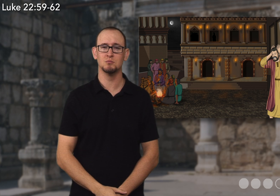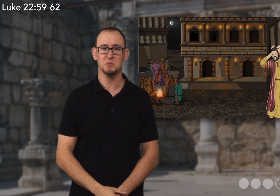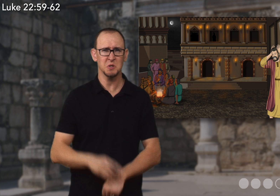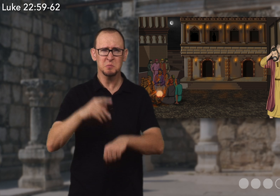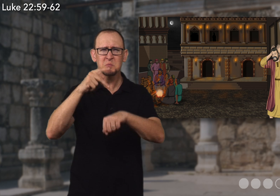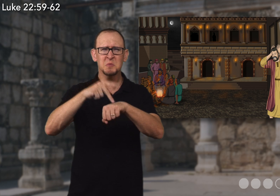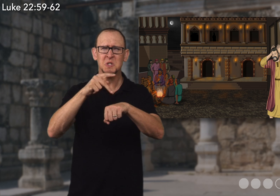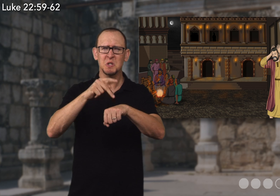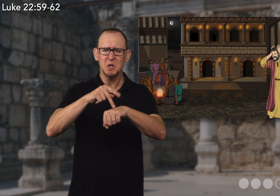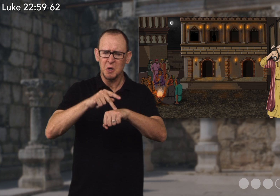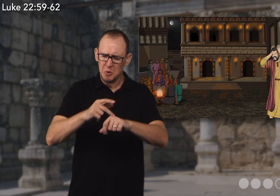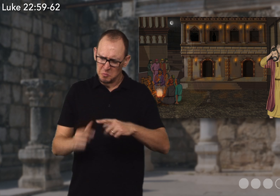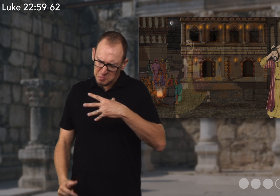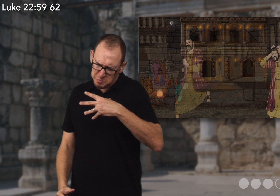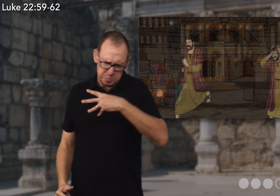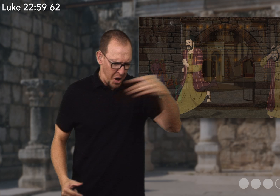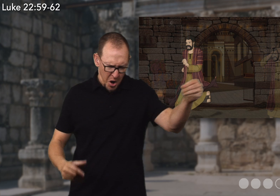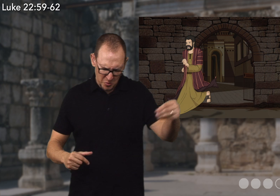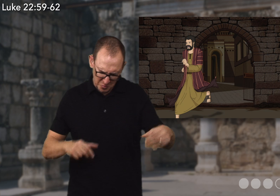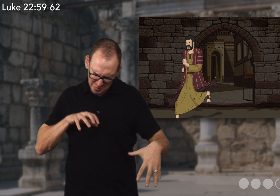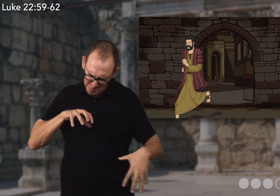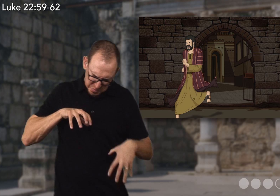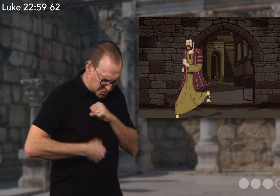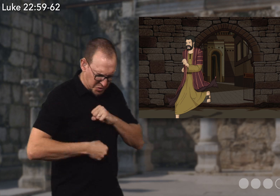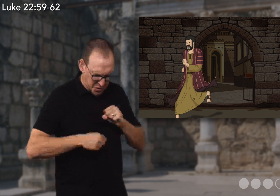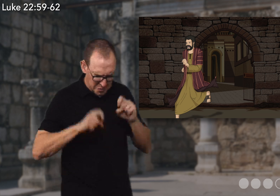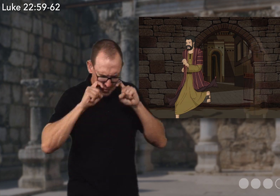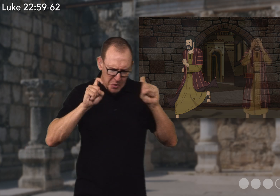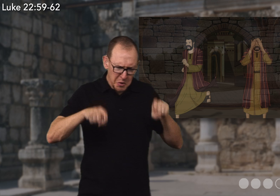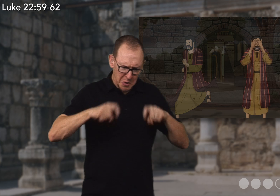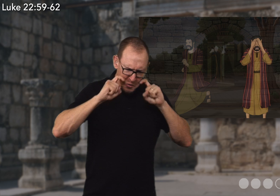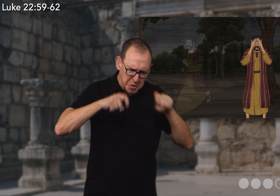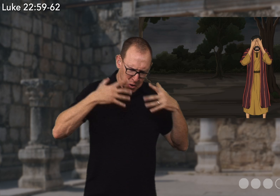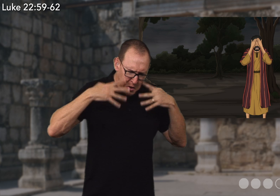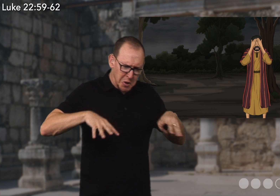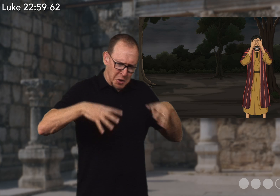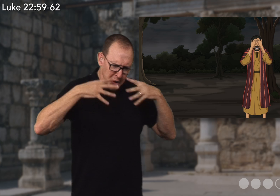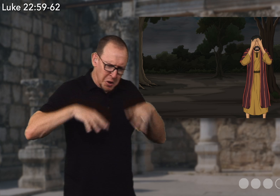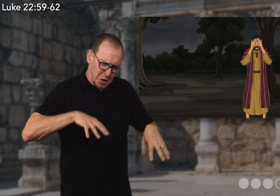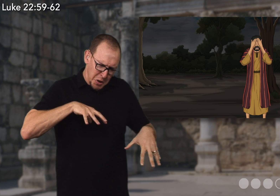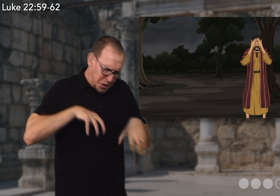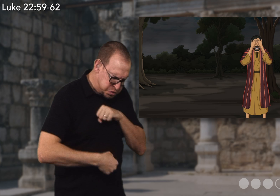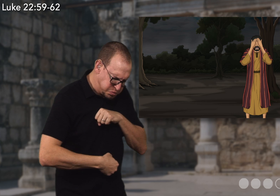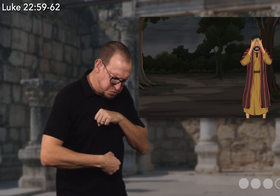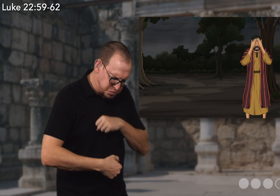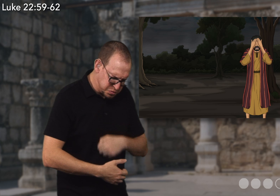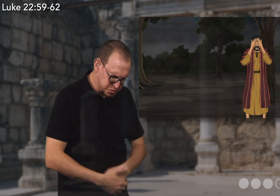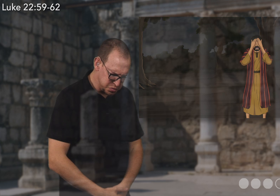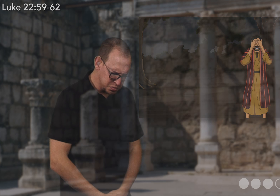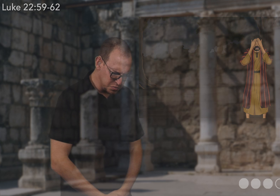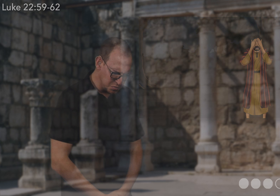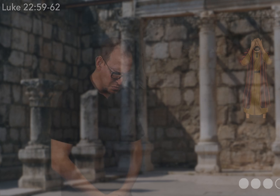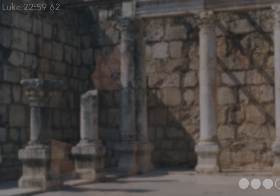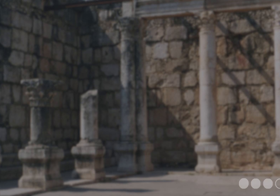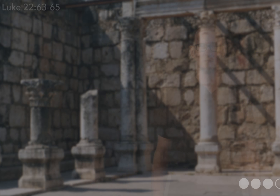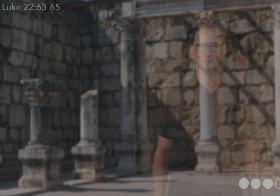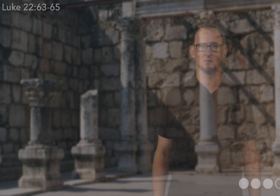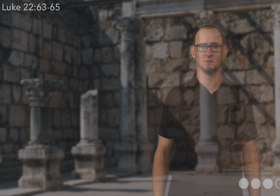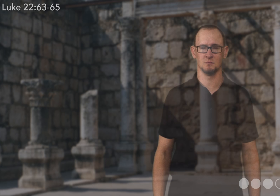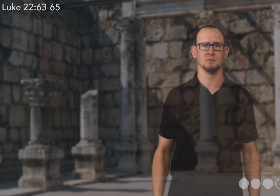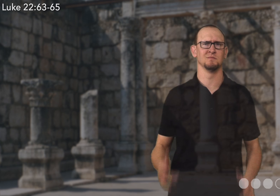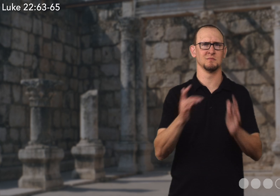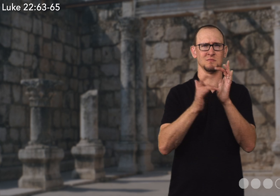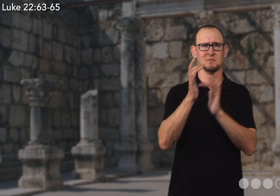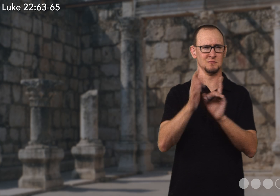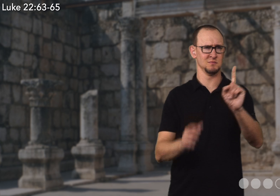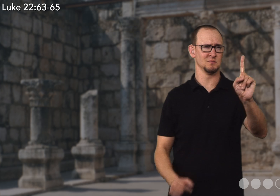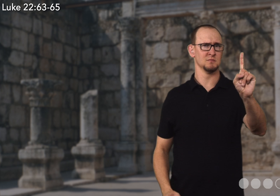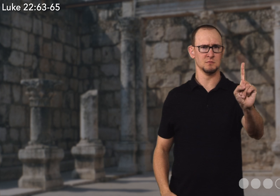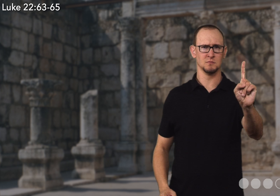And he went outside and wept bitterly.